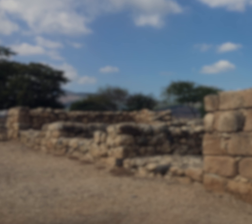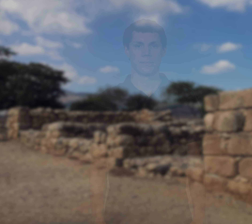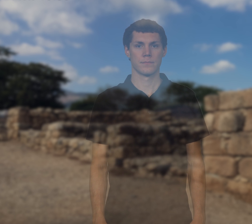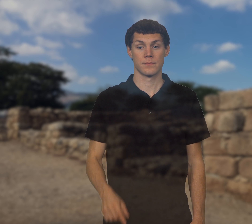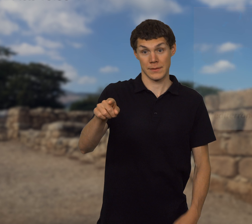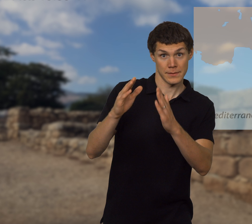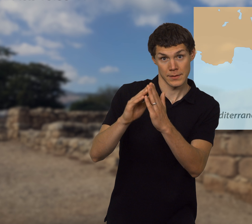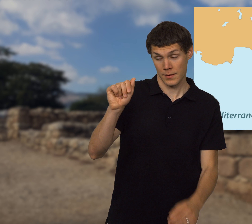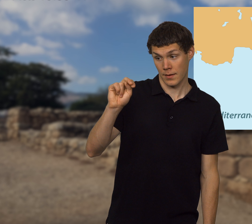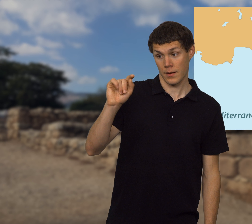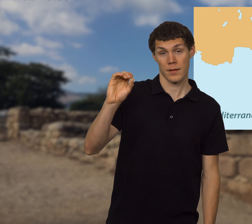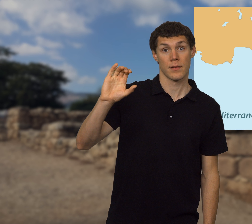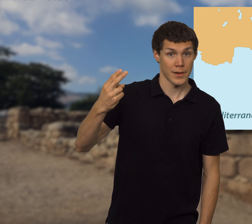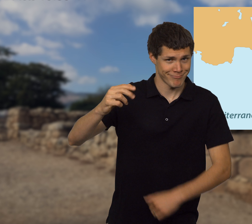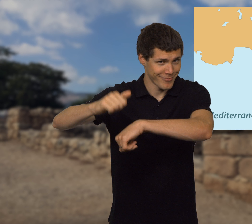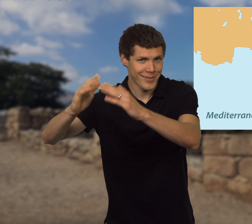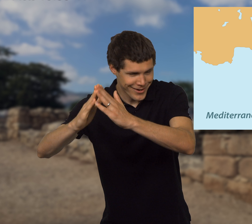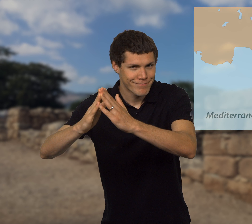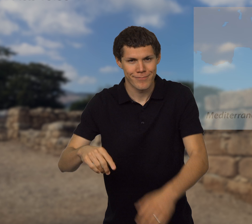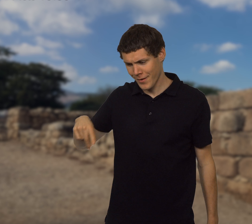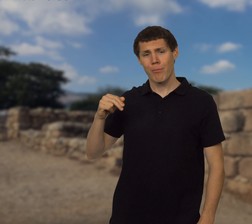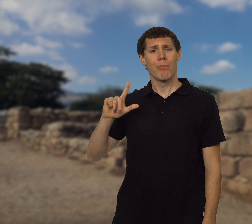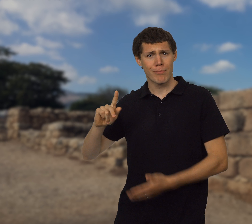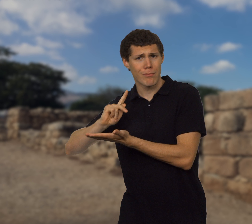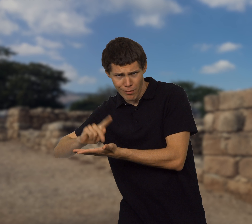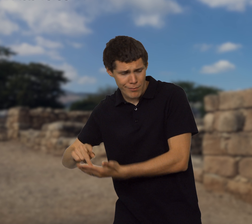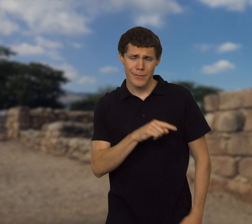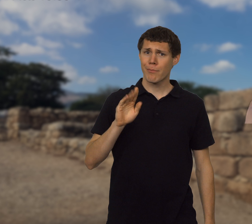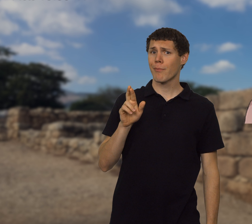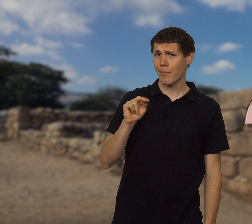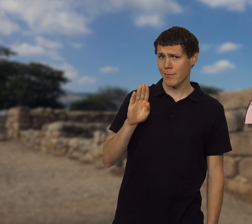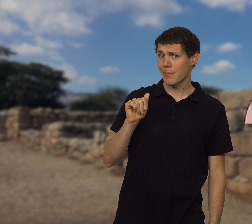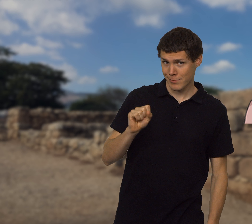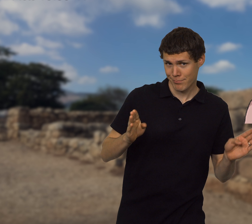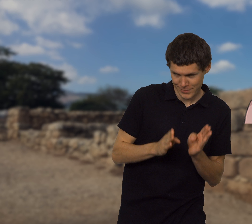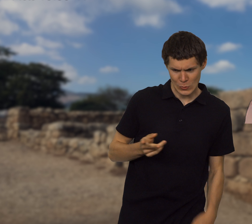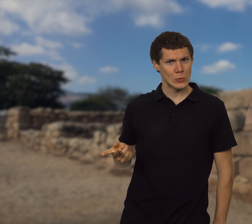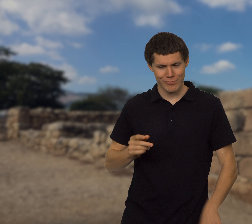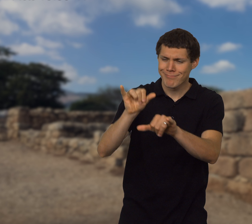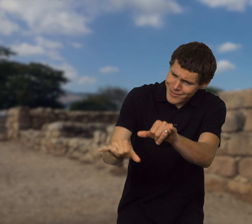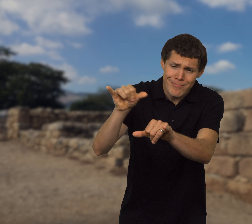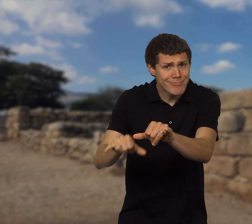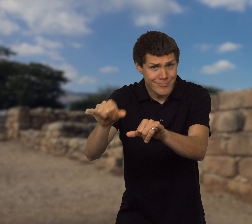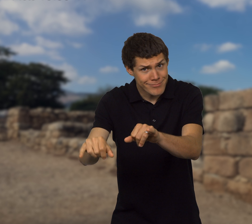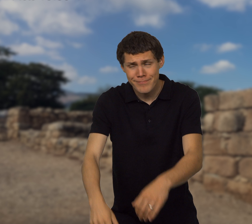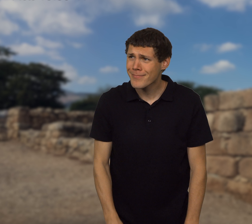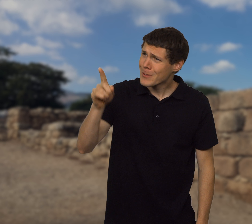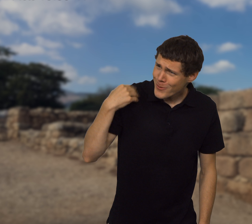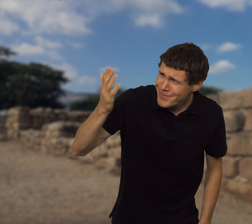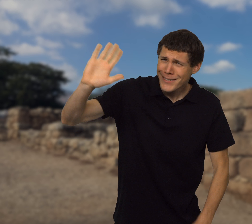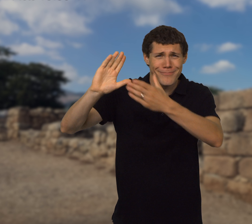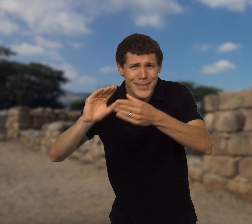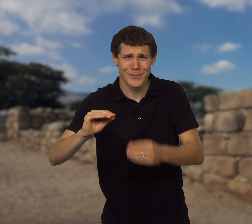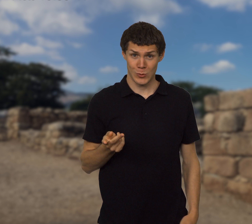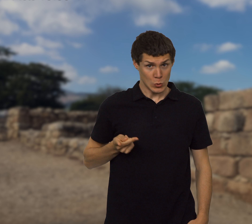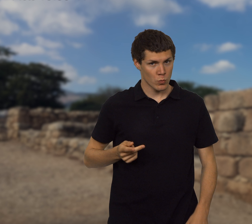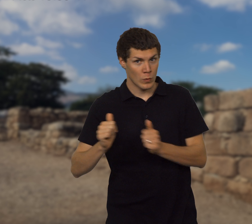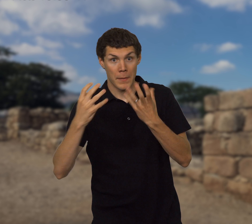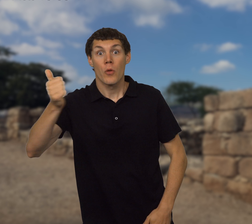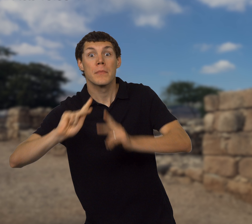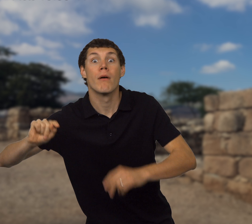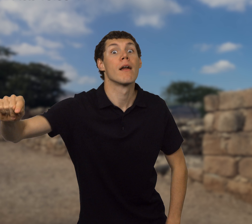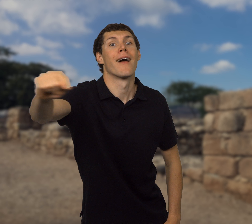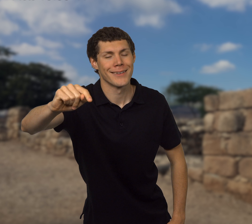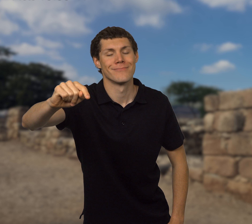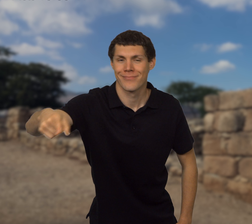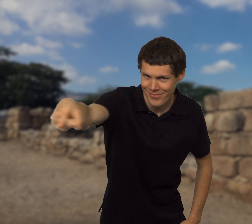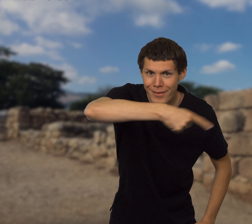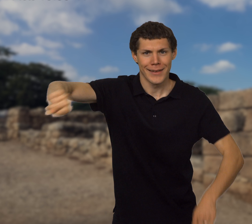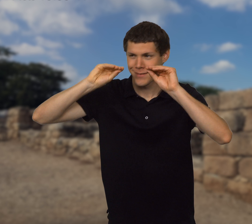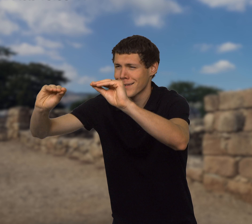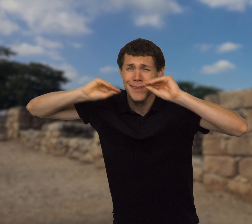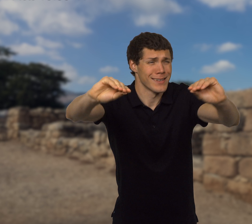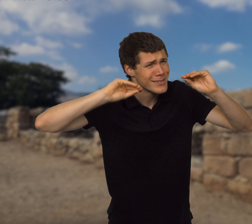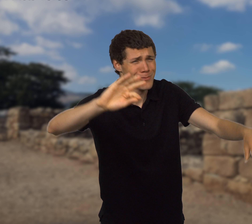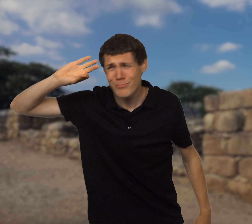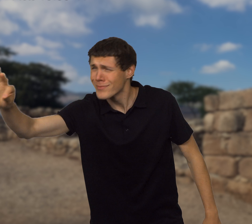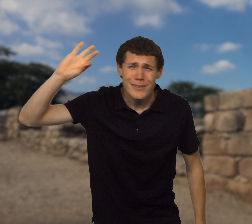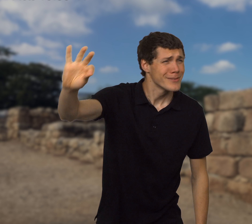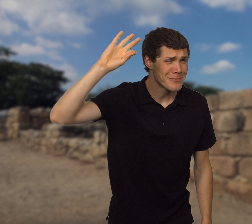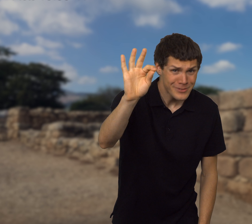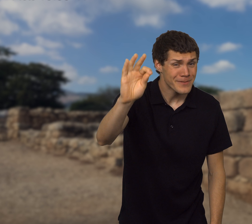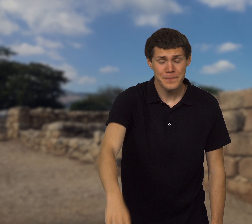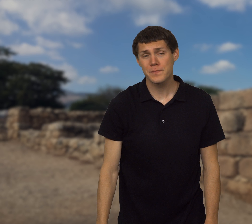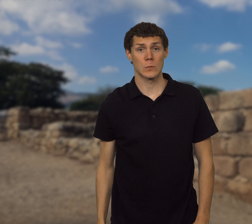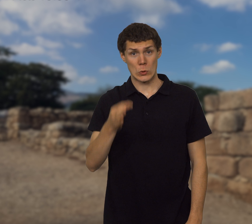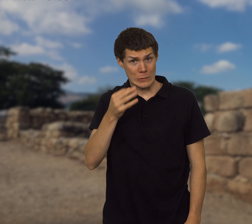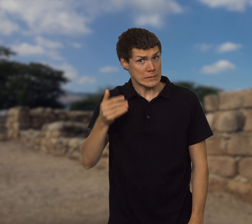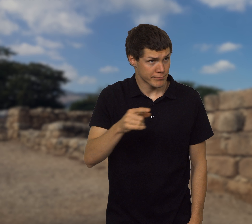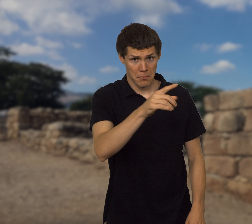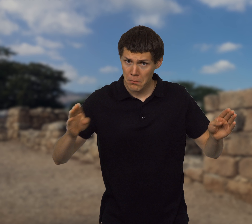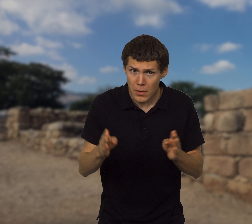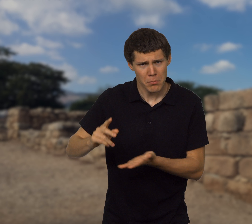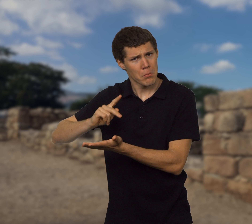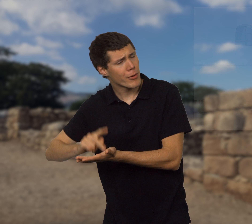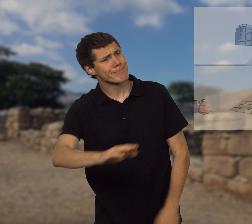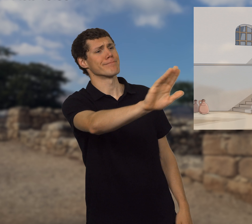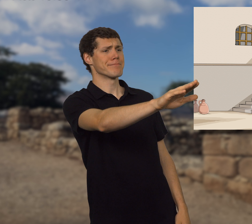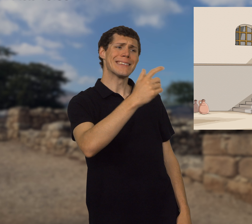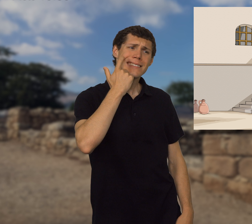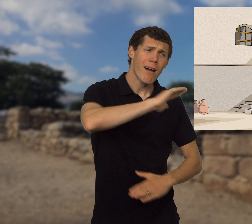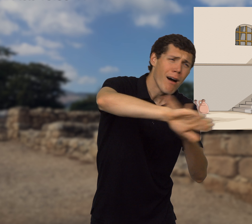But Paul and Barnabas remained at Antioch, along with many others, teaching and preaching the word of the Lord.